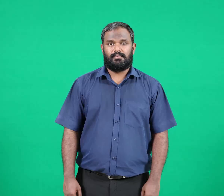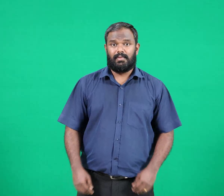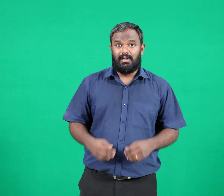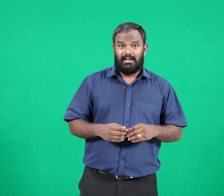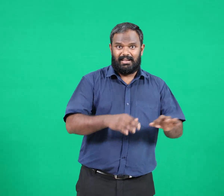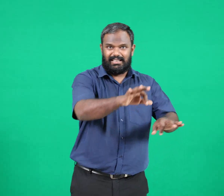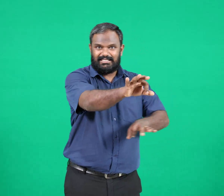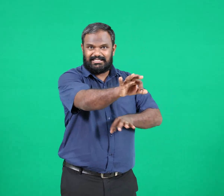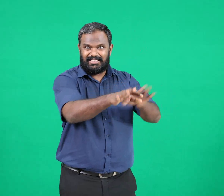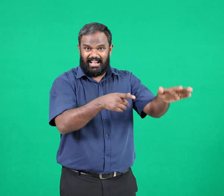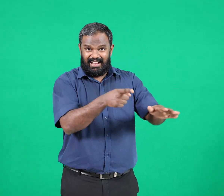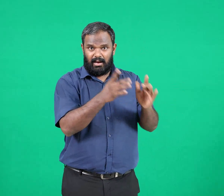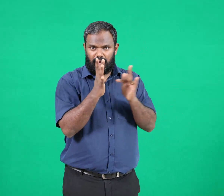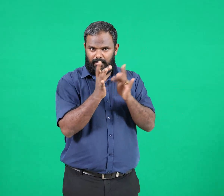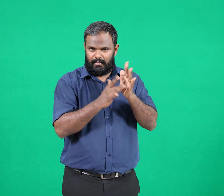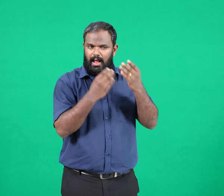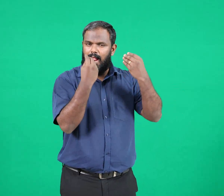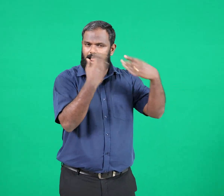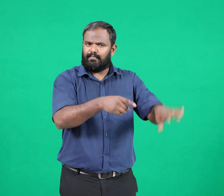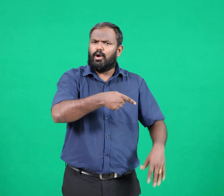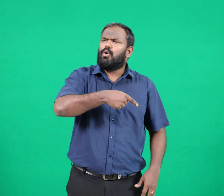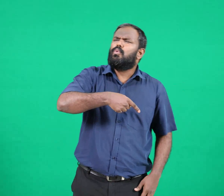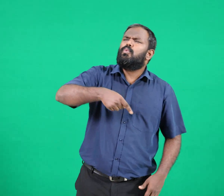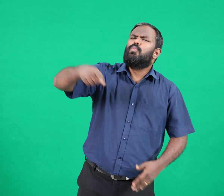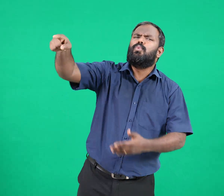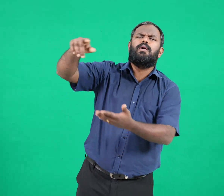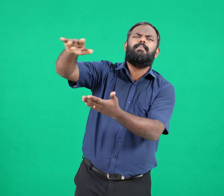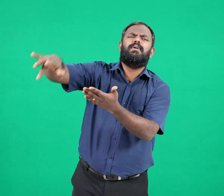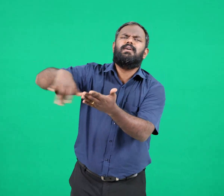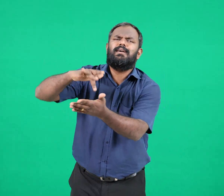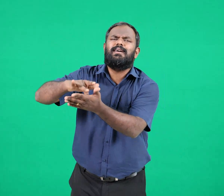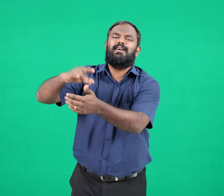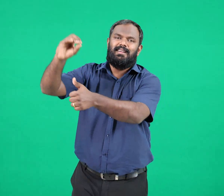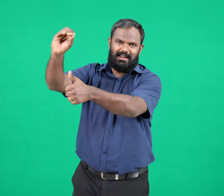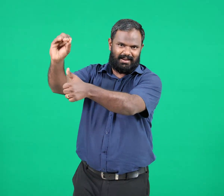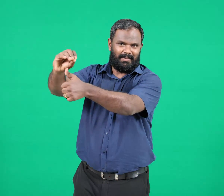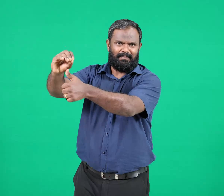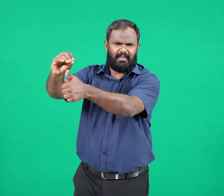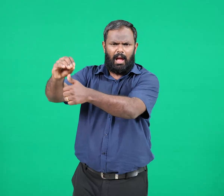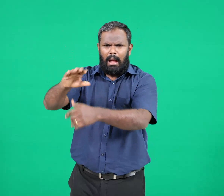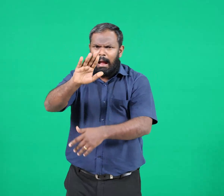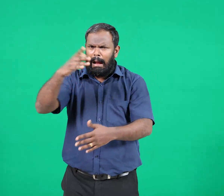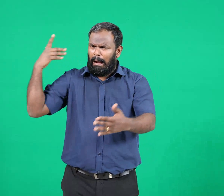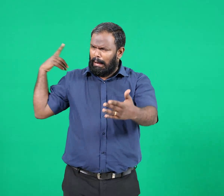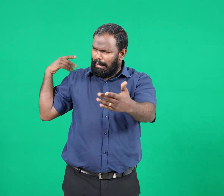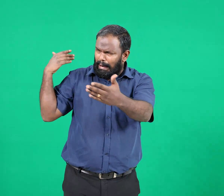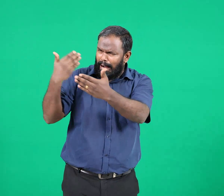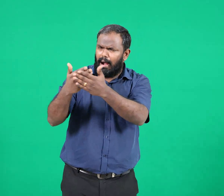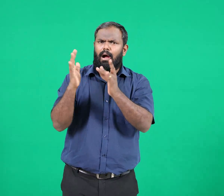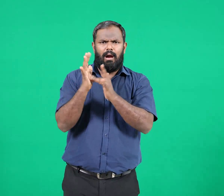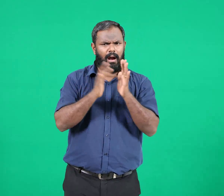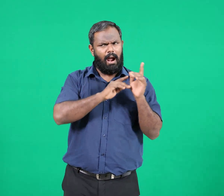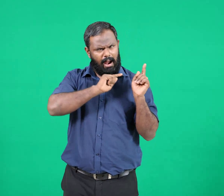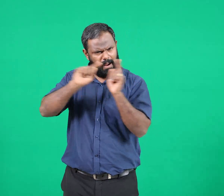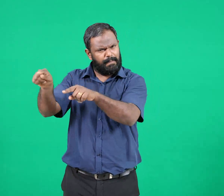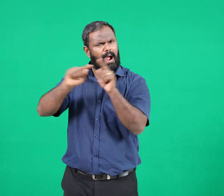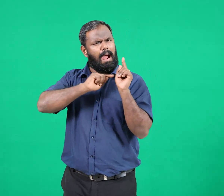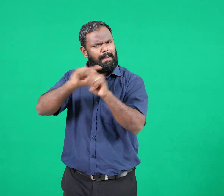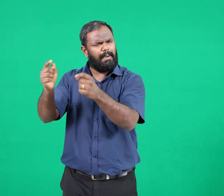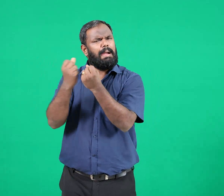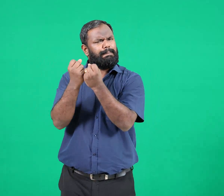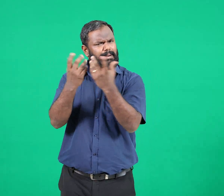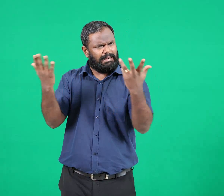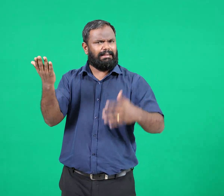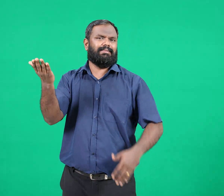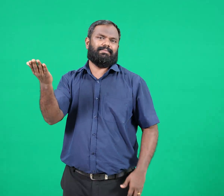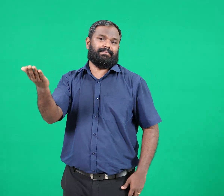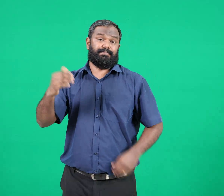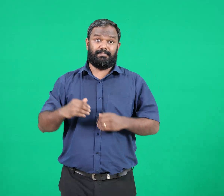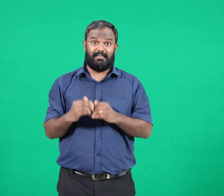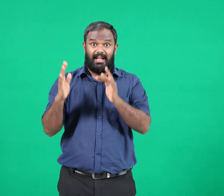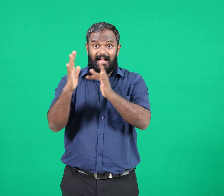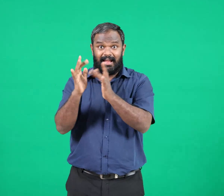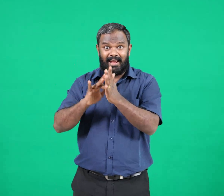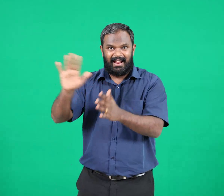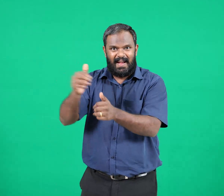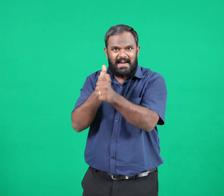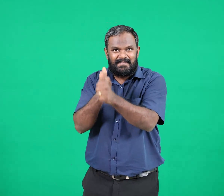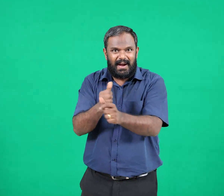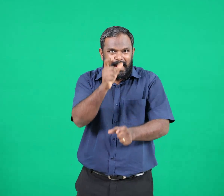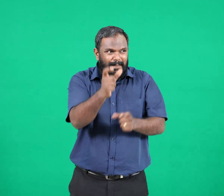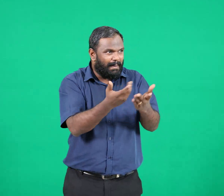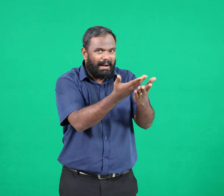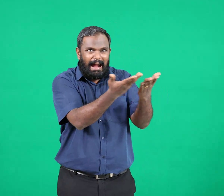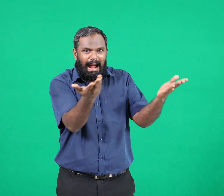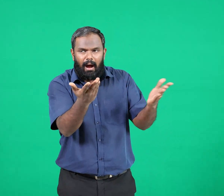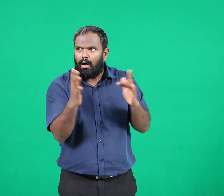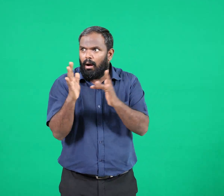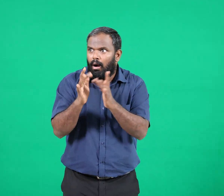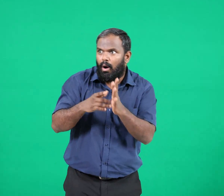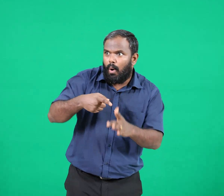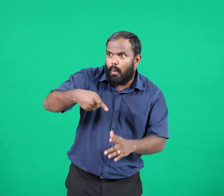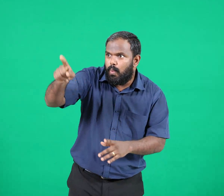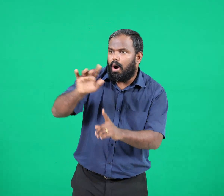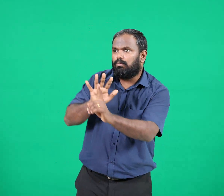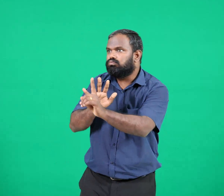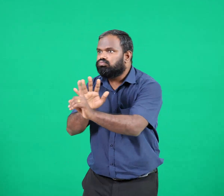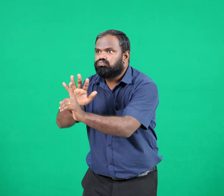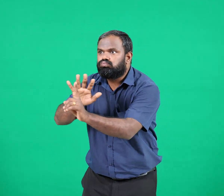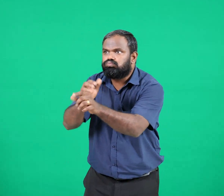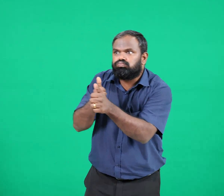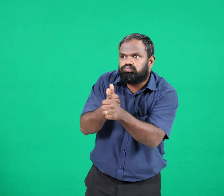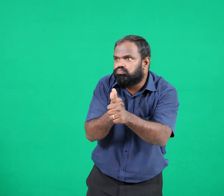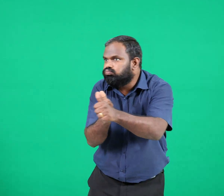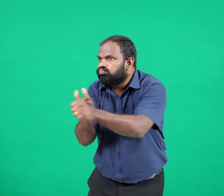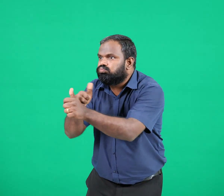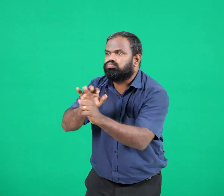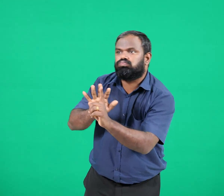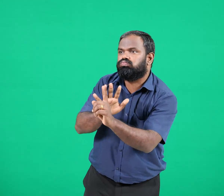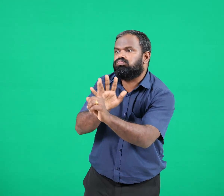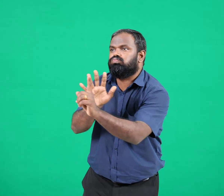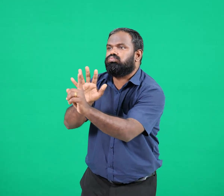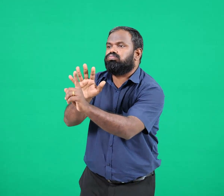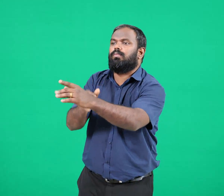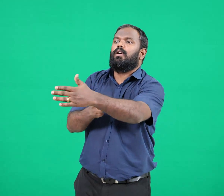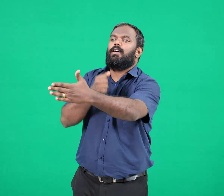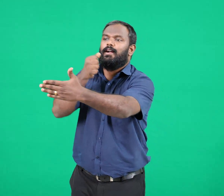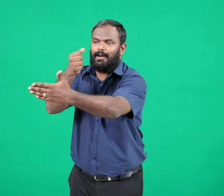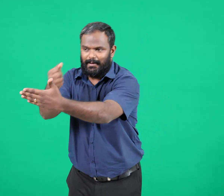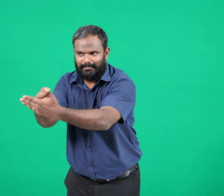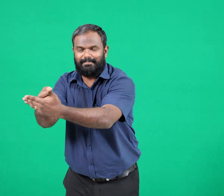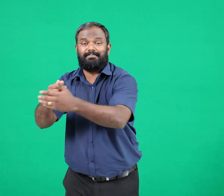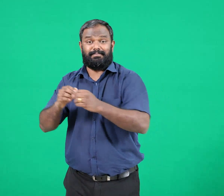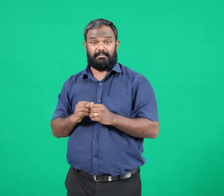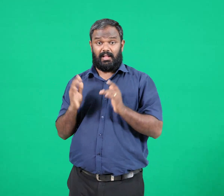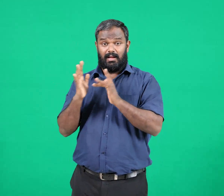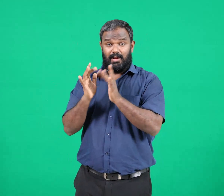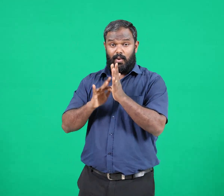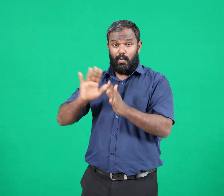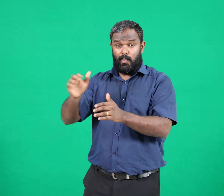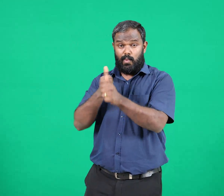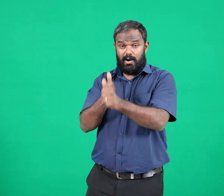Jesus went out as usual to the Mount of Olives, and the disciples followed Him.